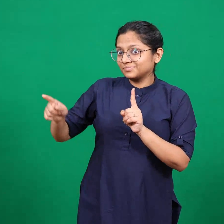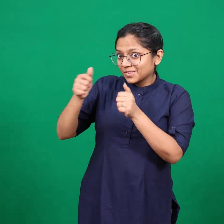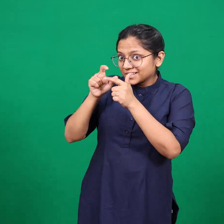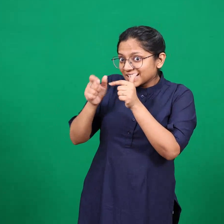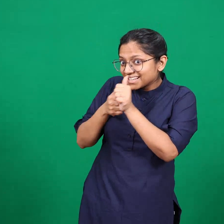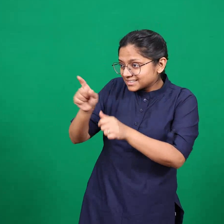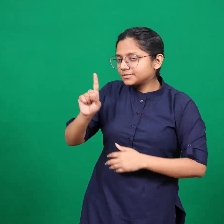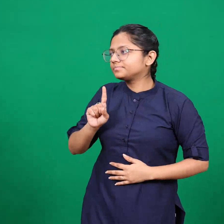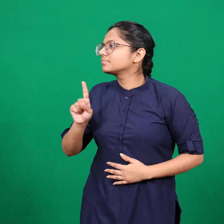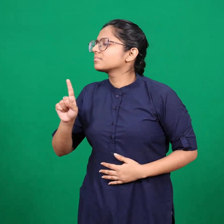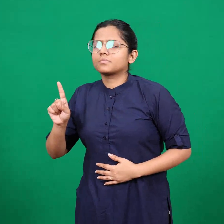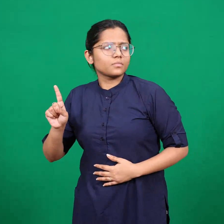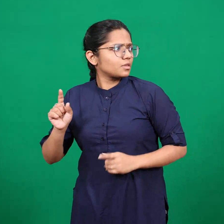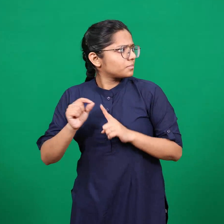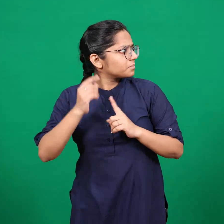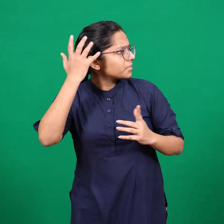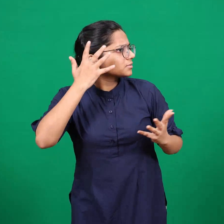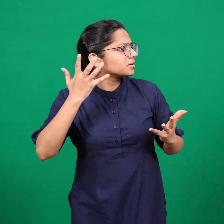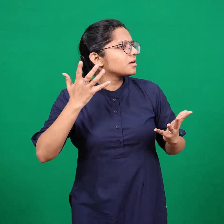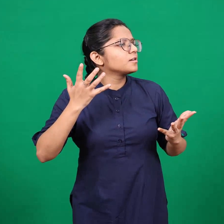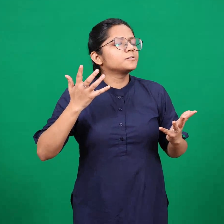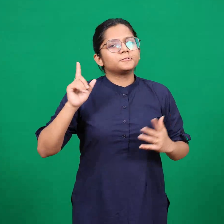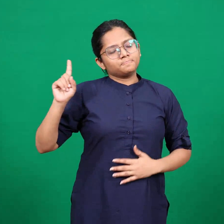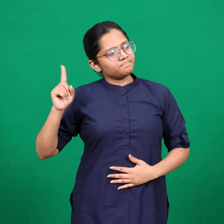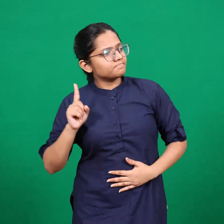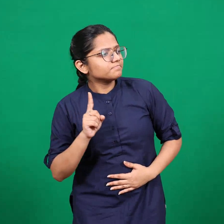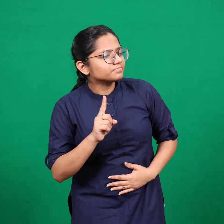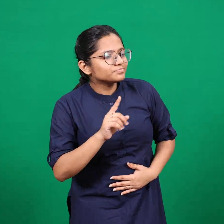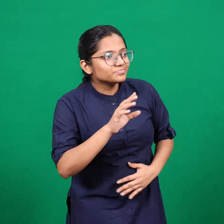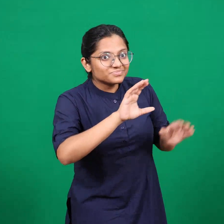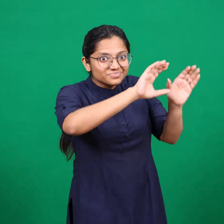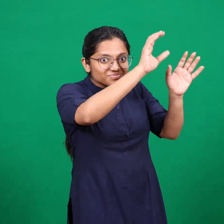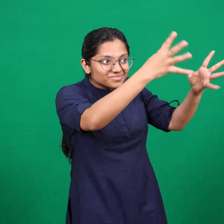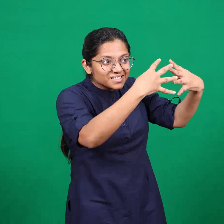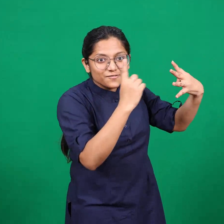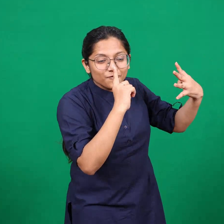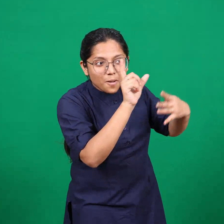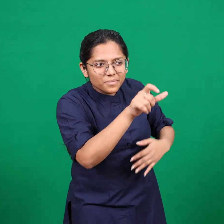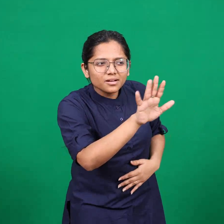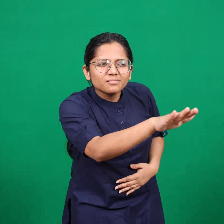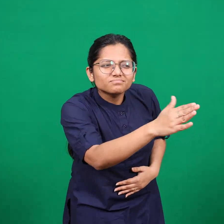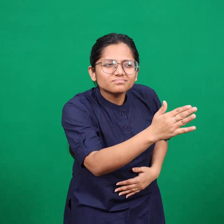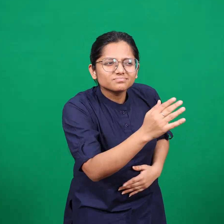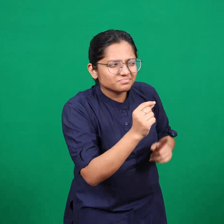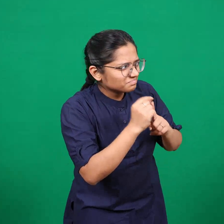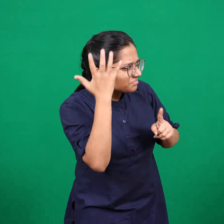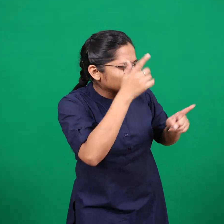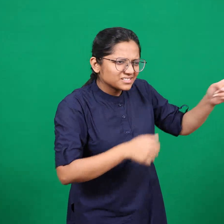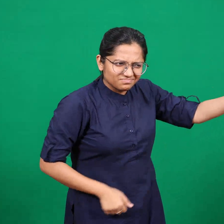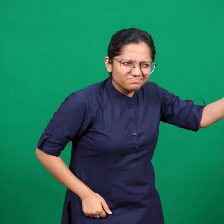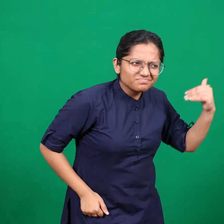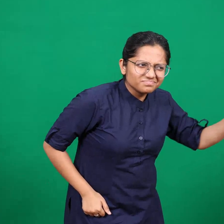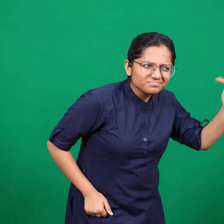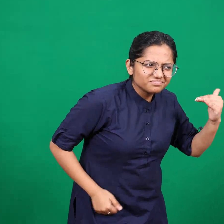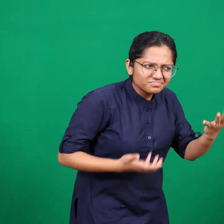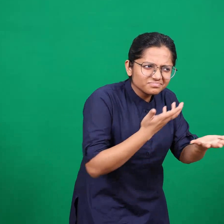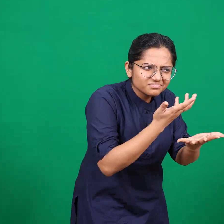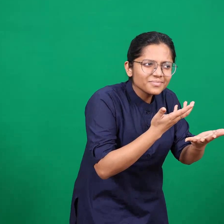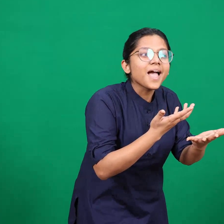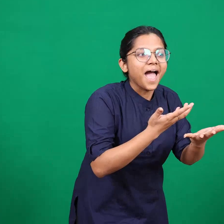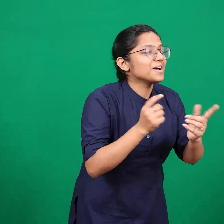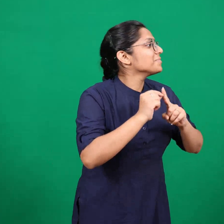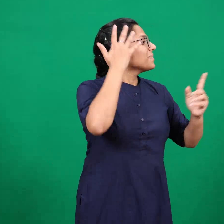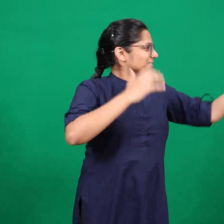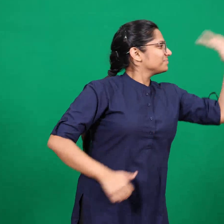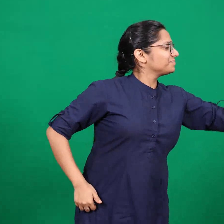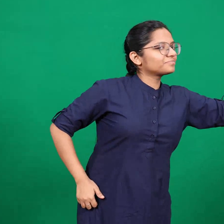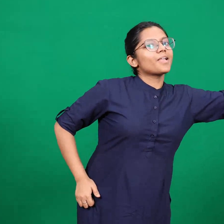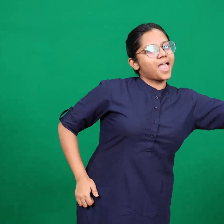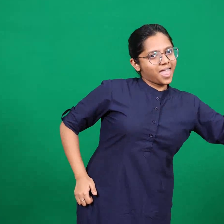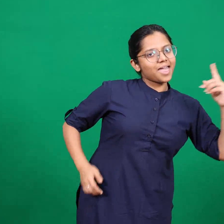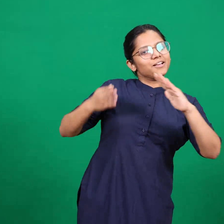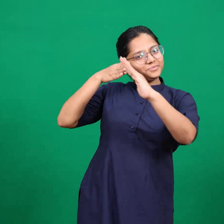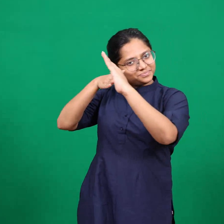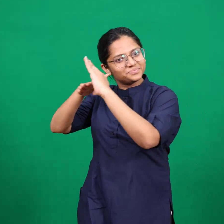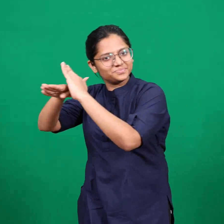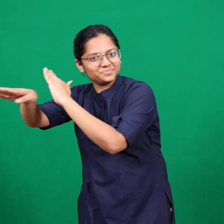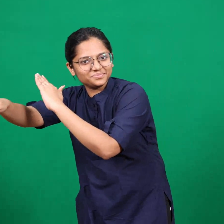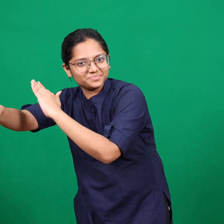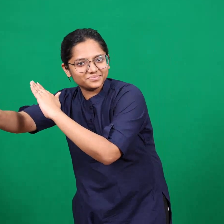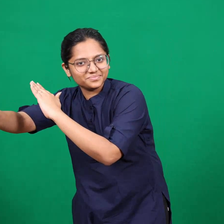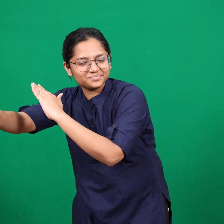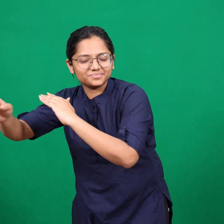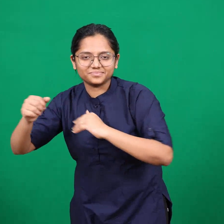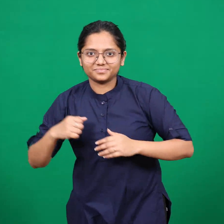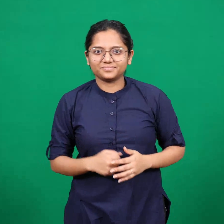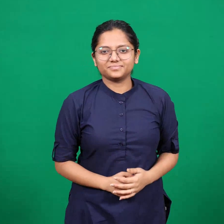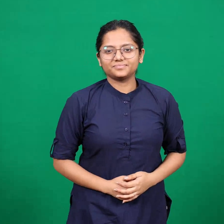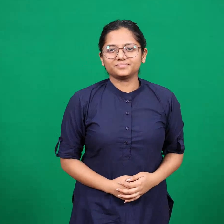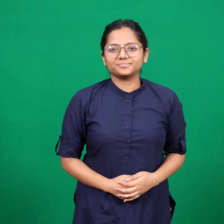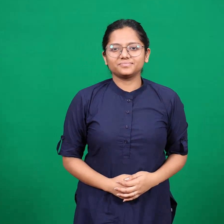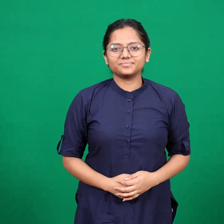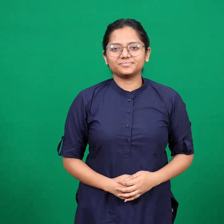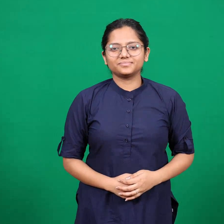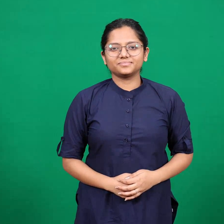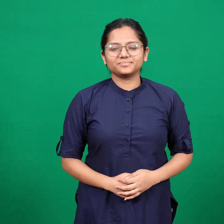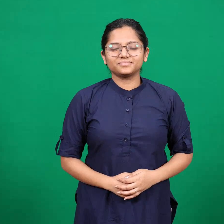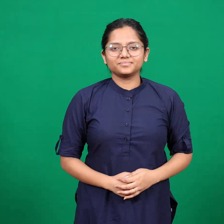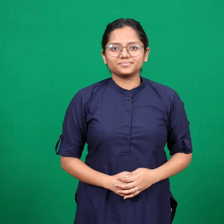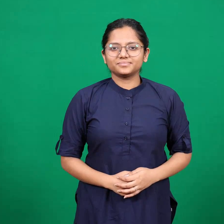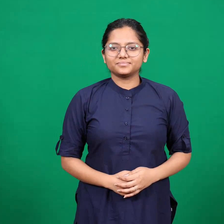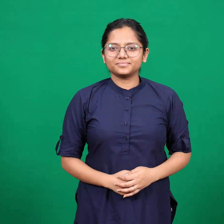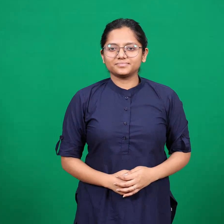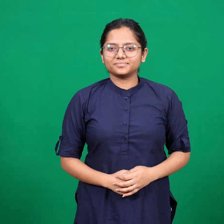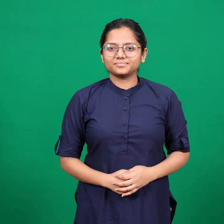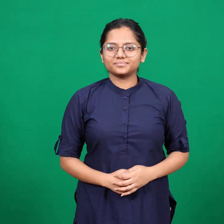Then the disciple who was known to the high priest went out and spoke to the doorkeeper, and brought Peter in.